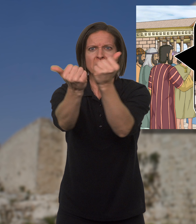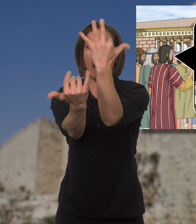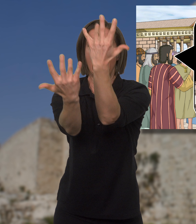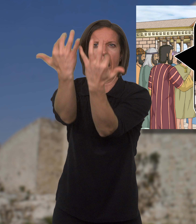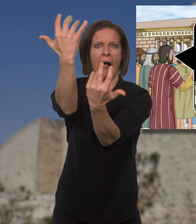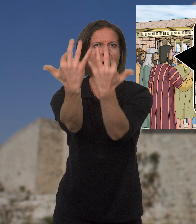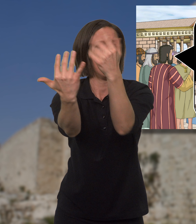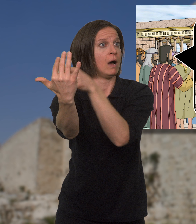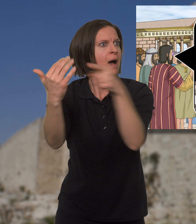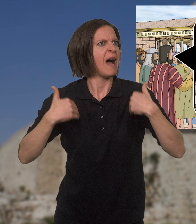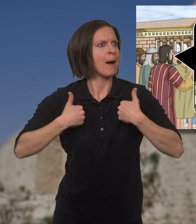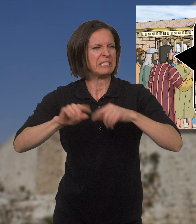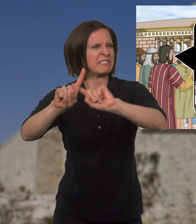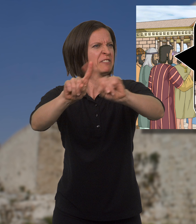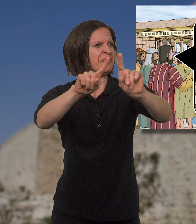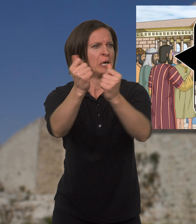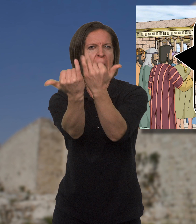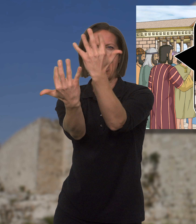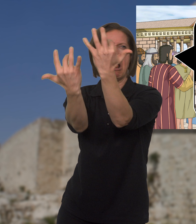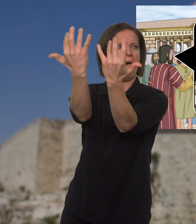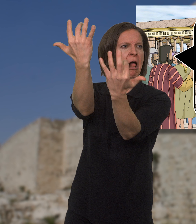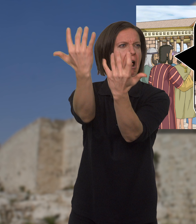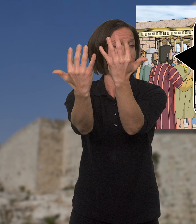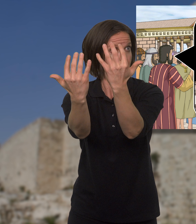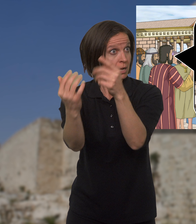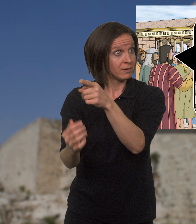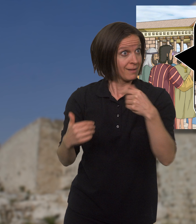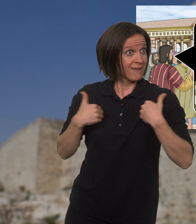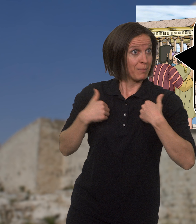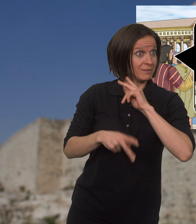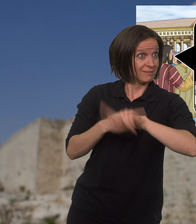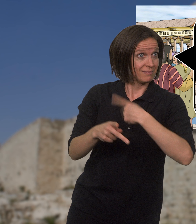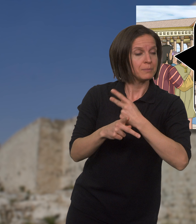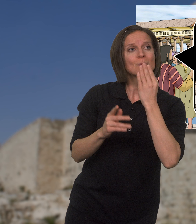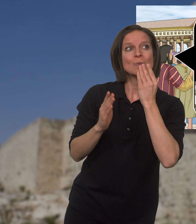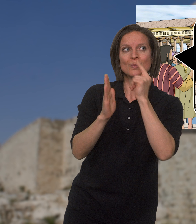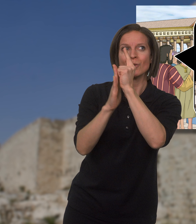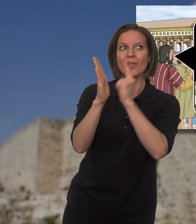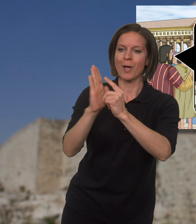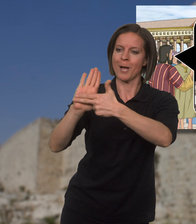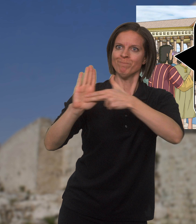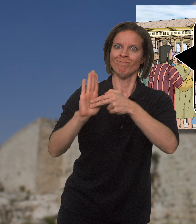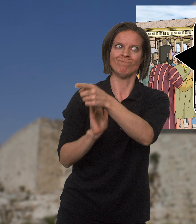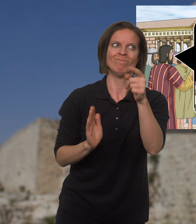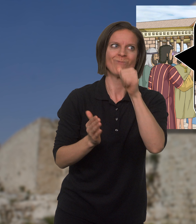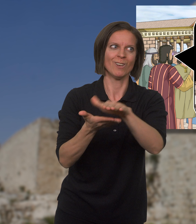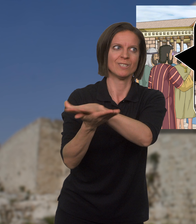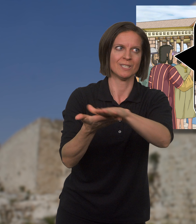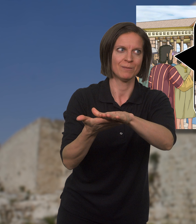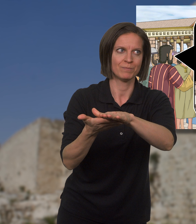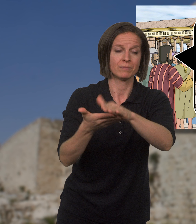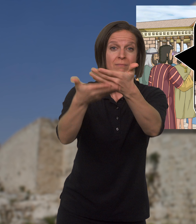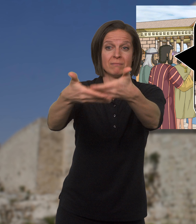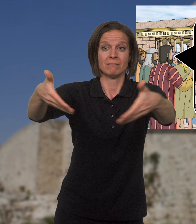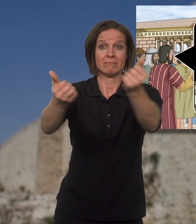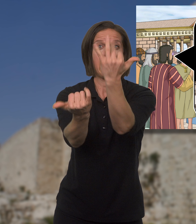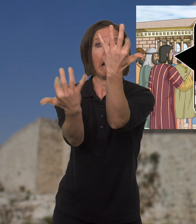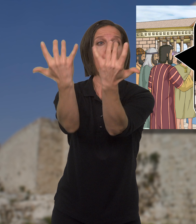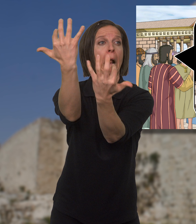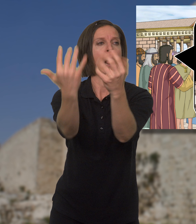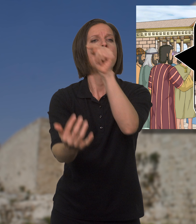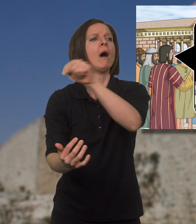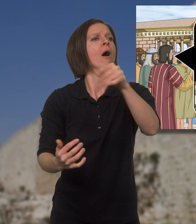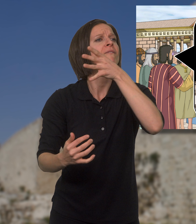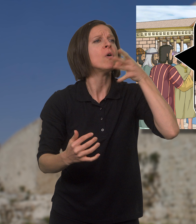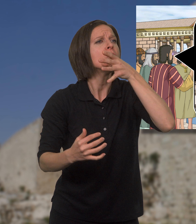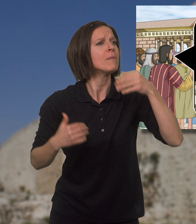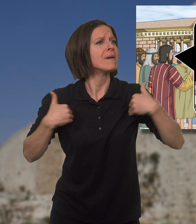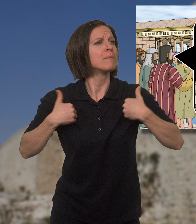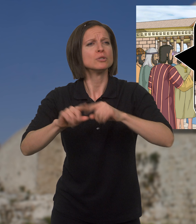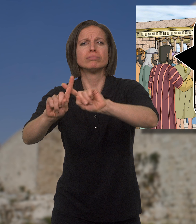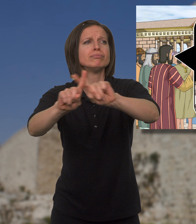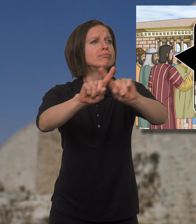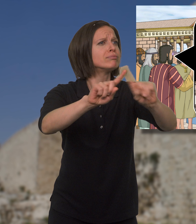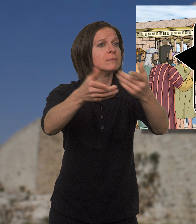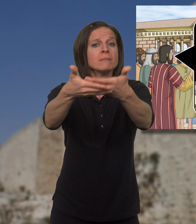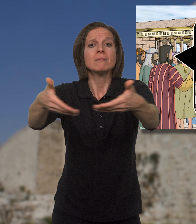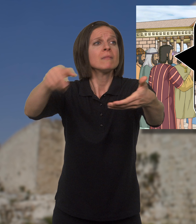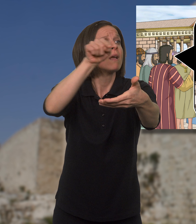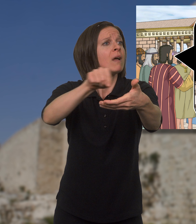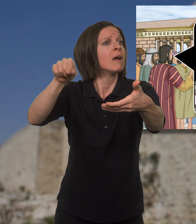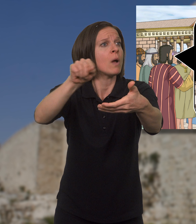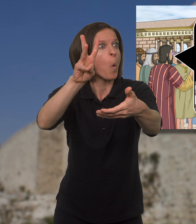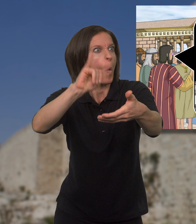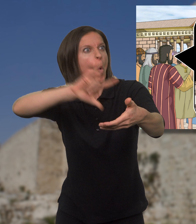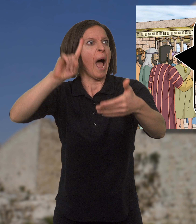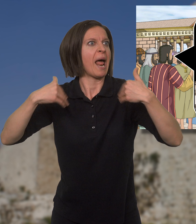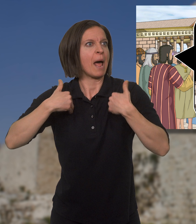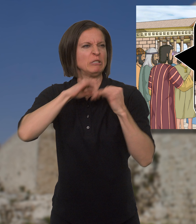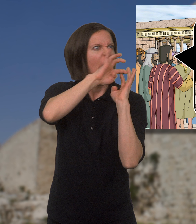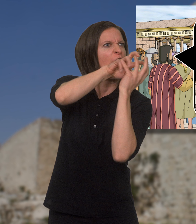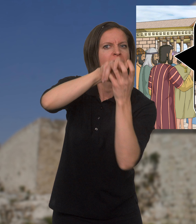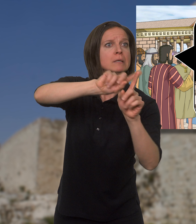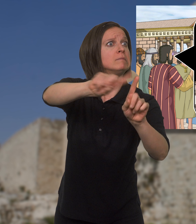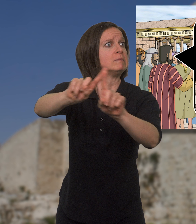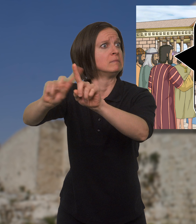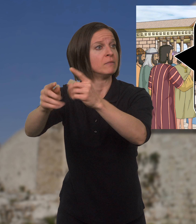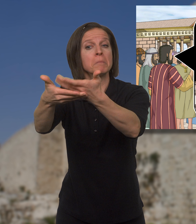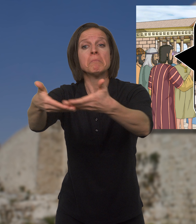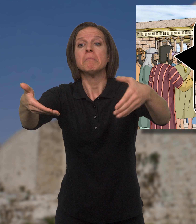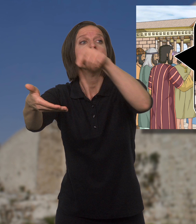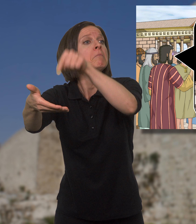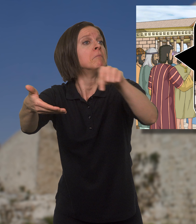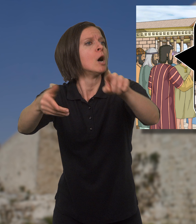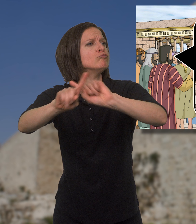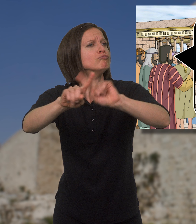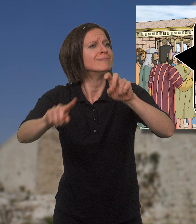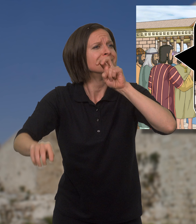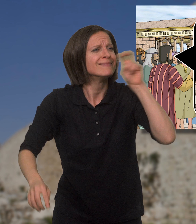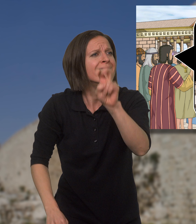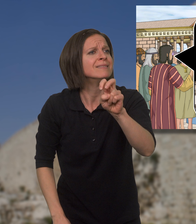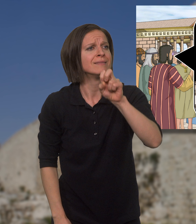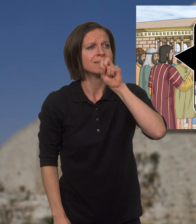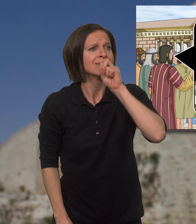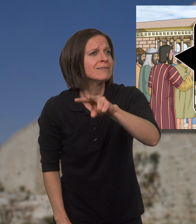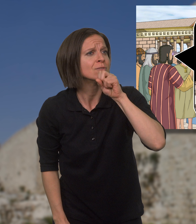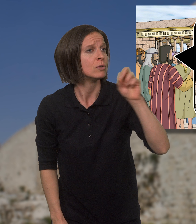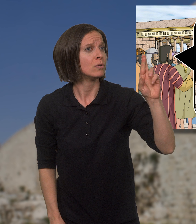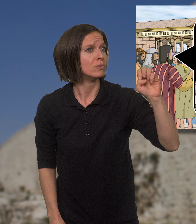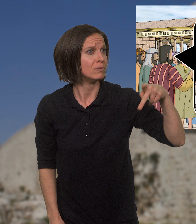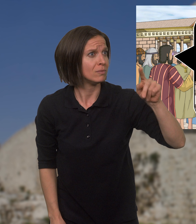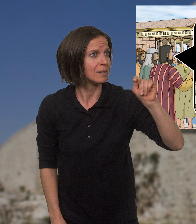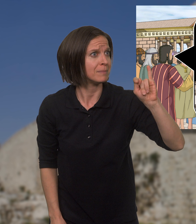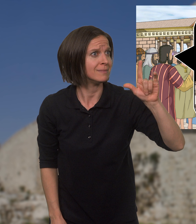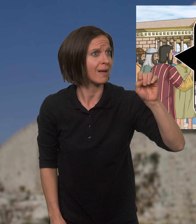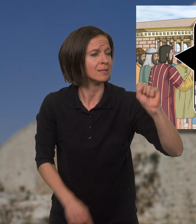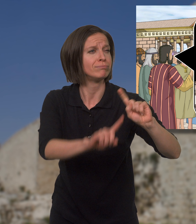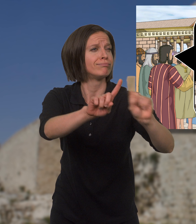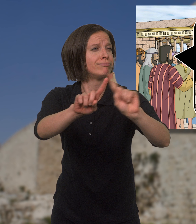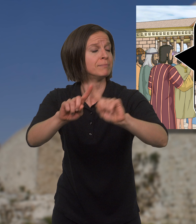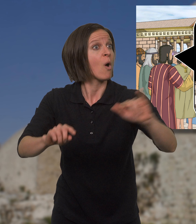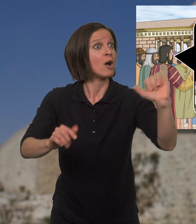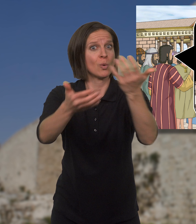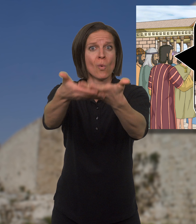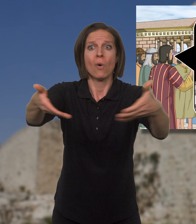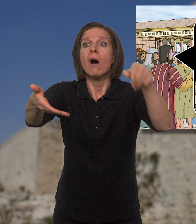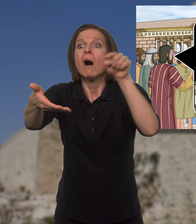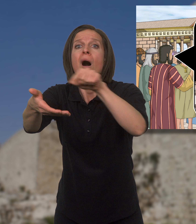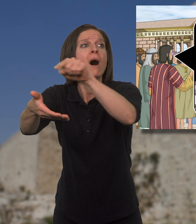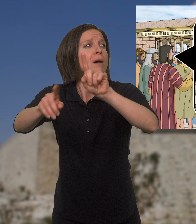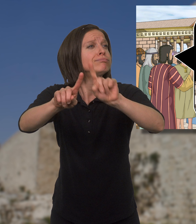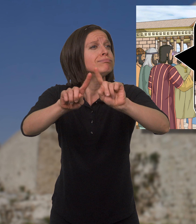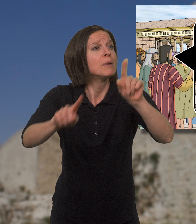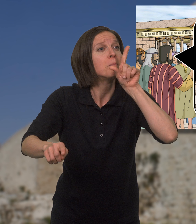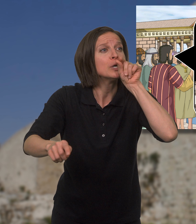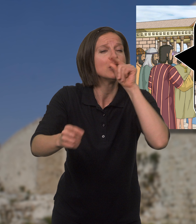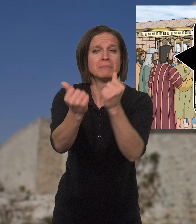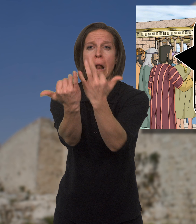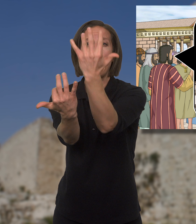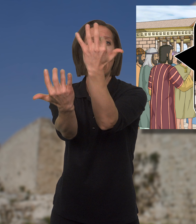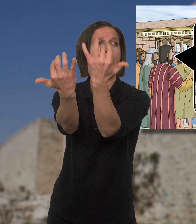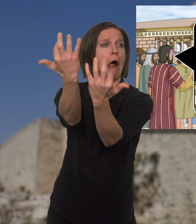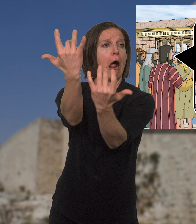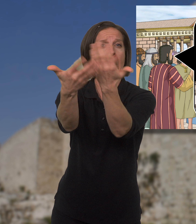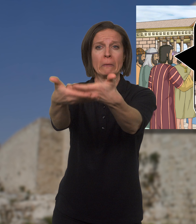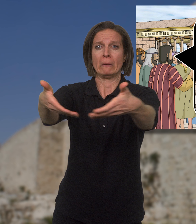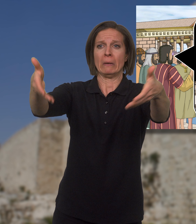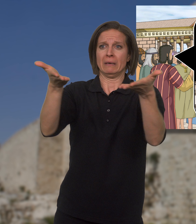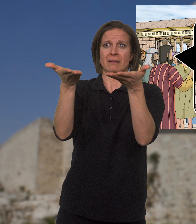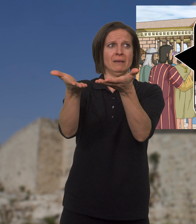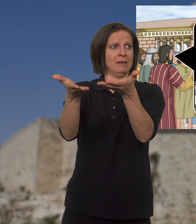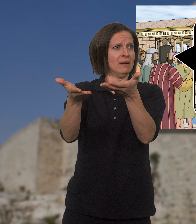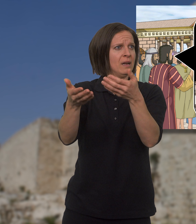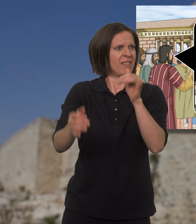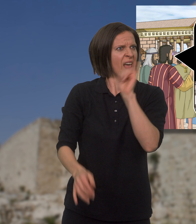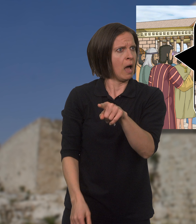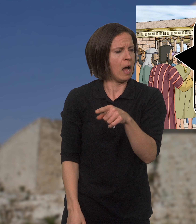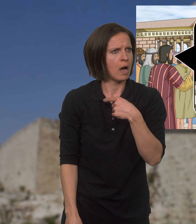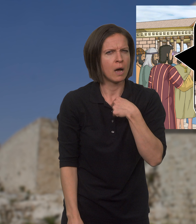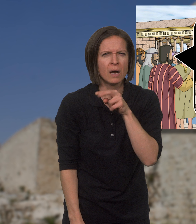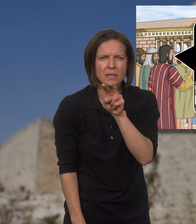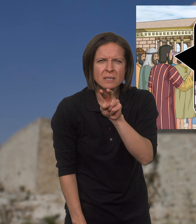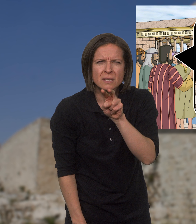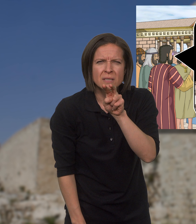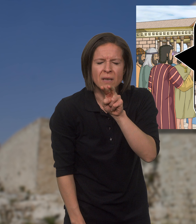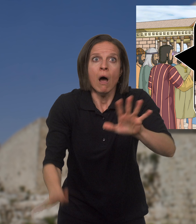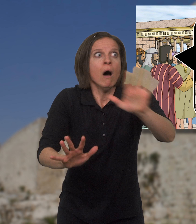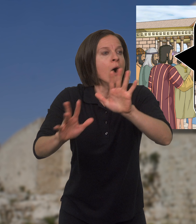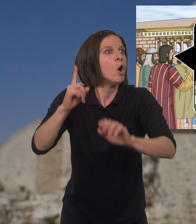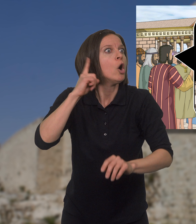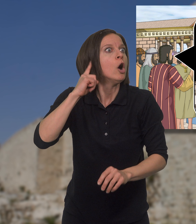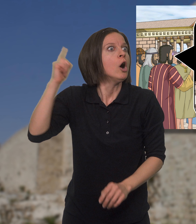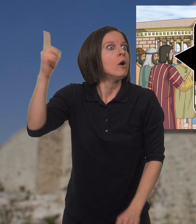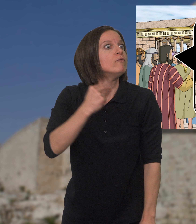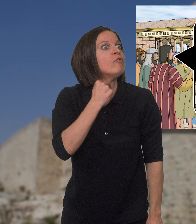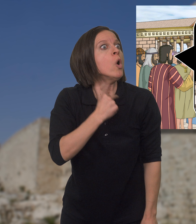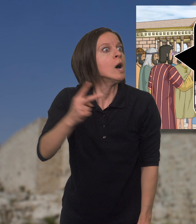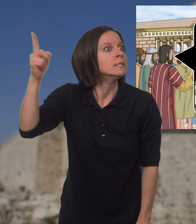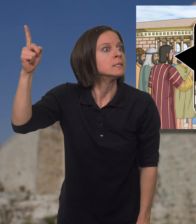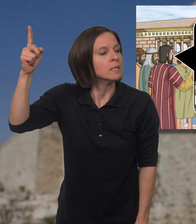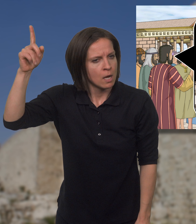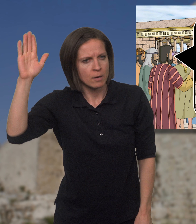I looked at it closely and saw four-footed animals of the earth, wild beasts, reptiles, and birds of the air.